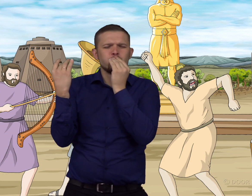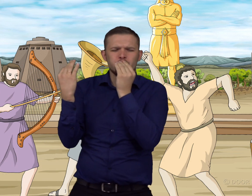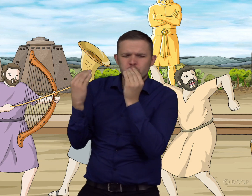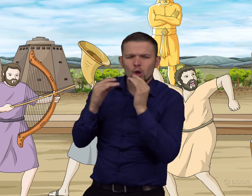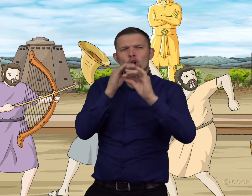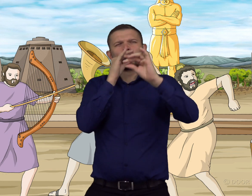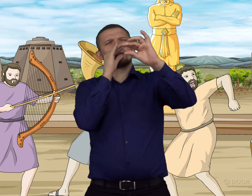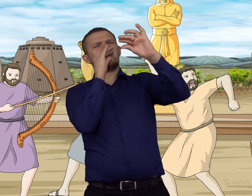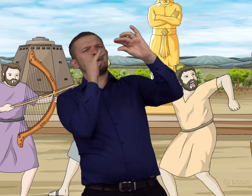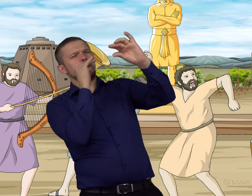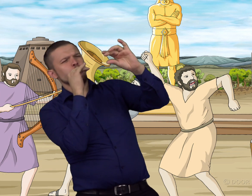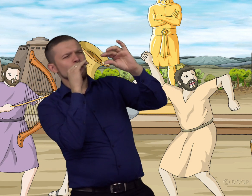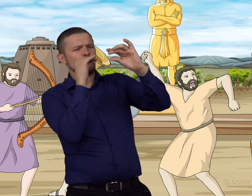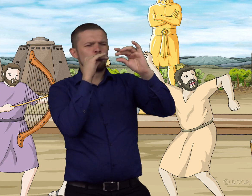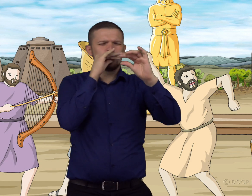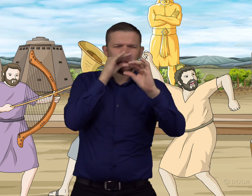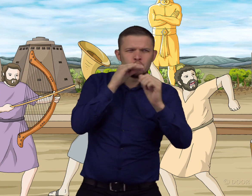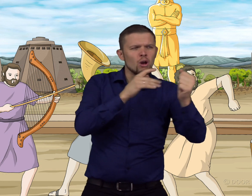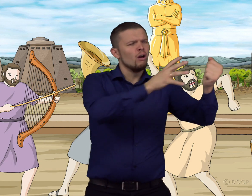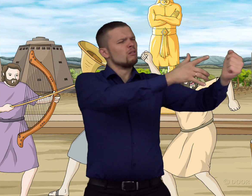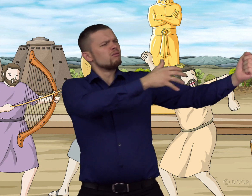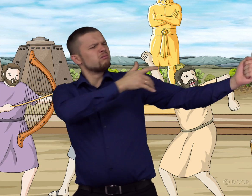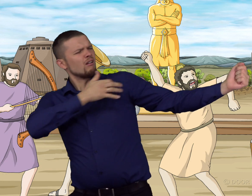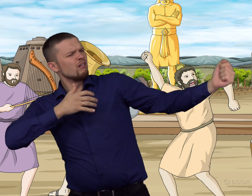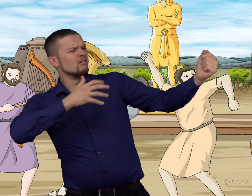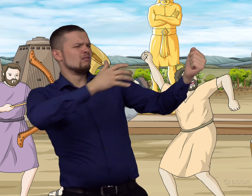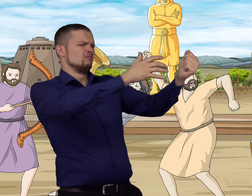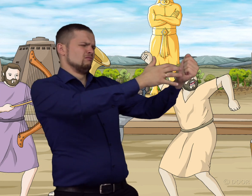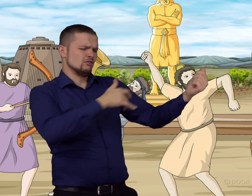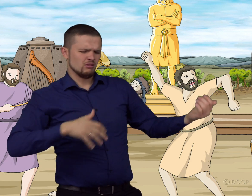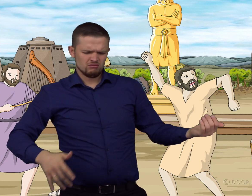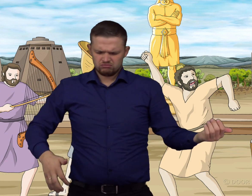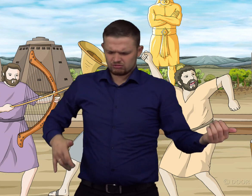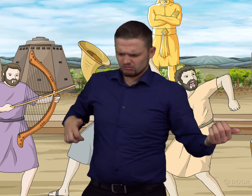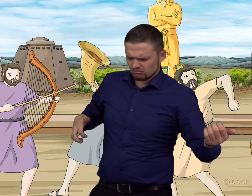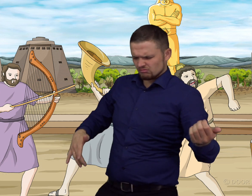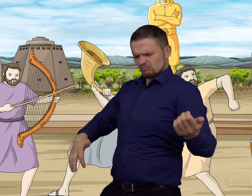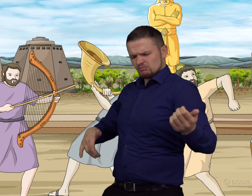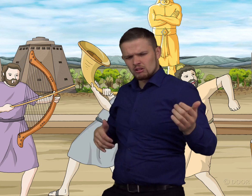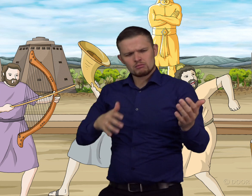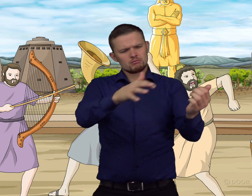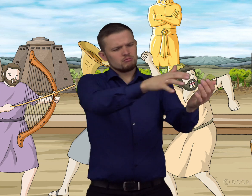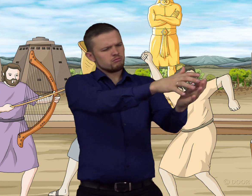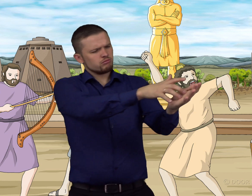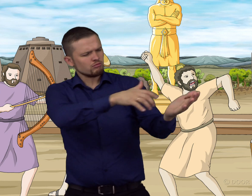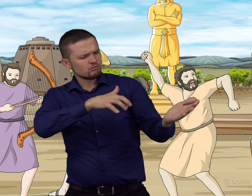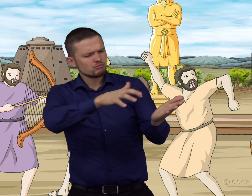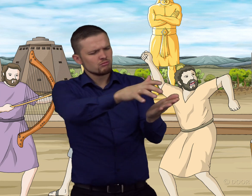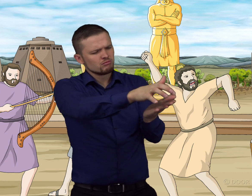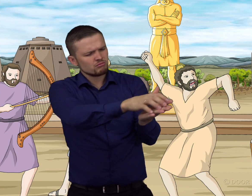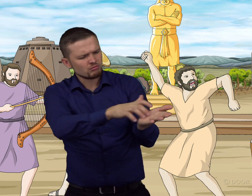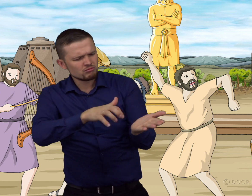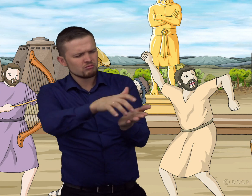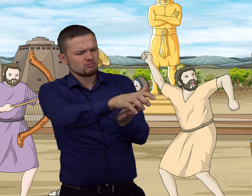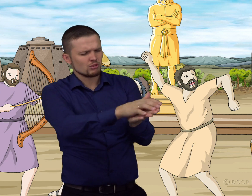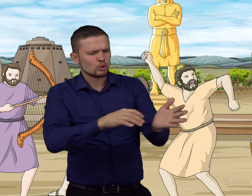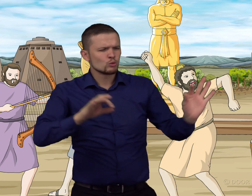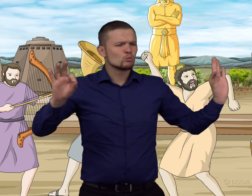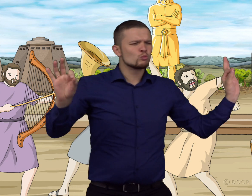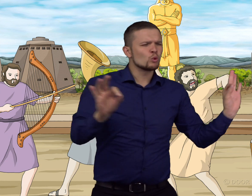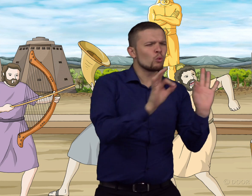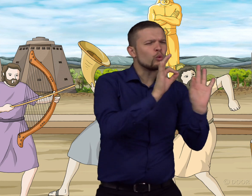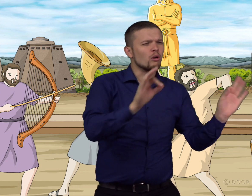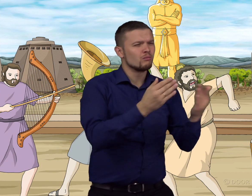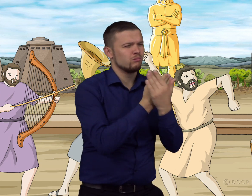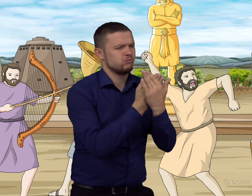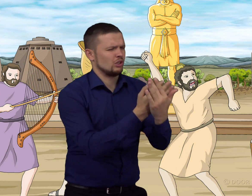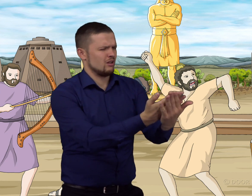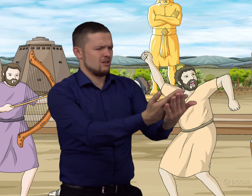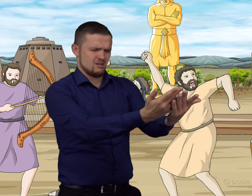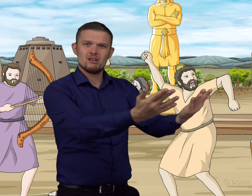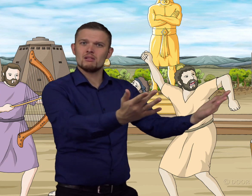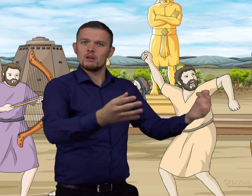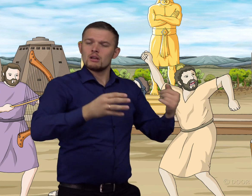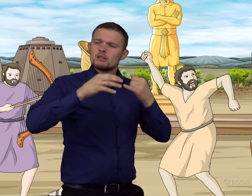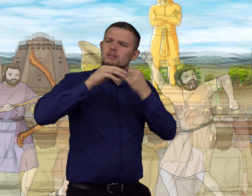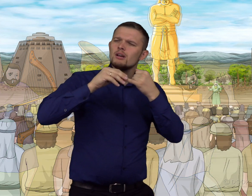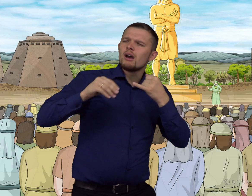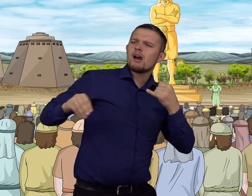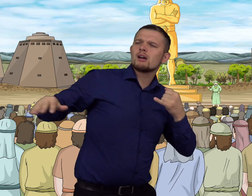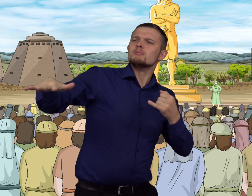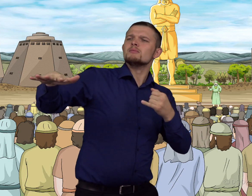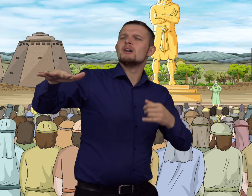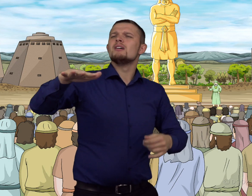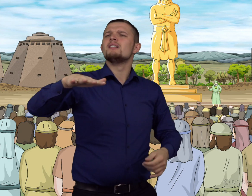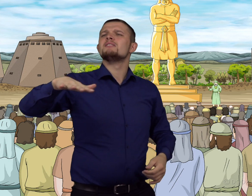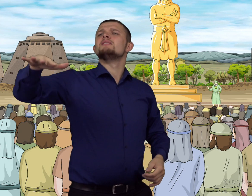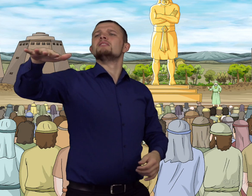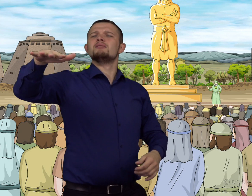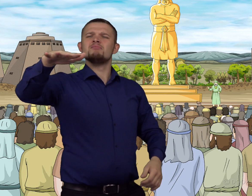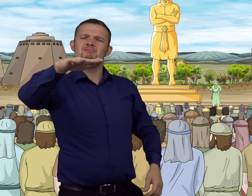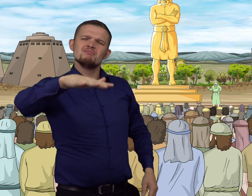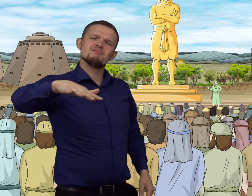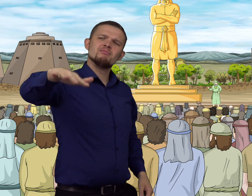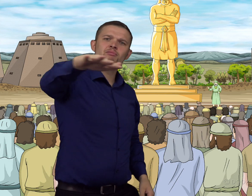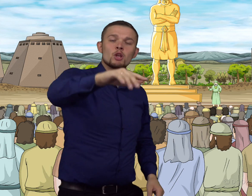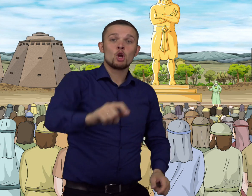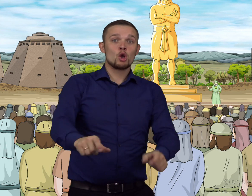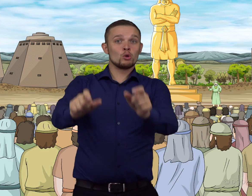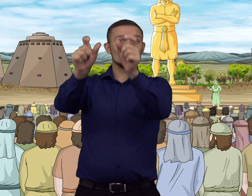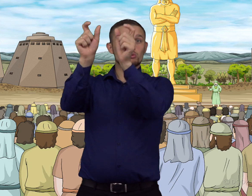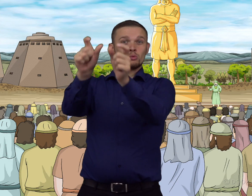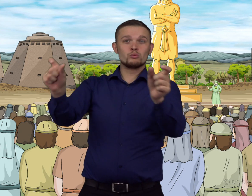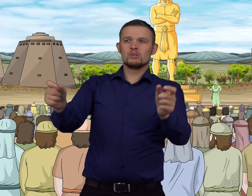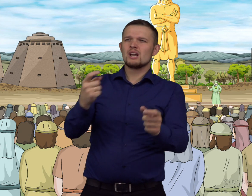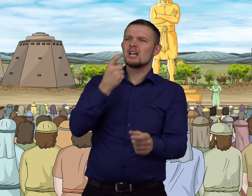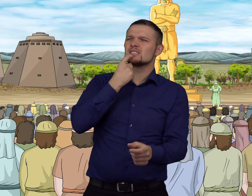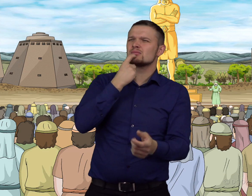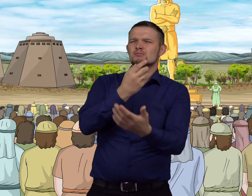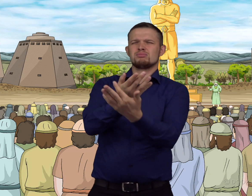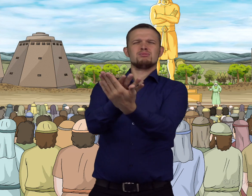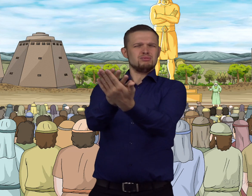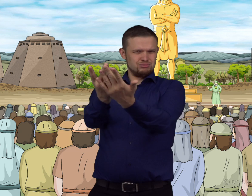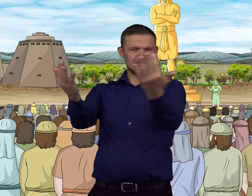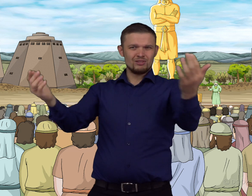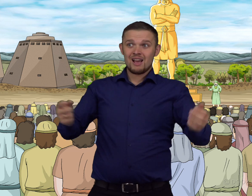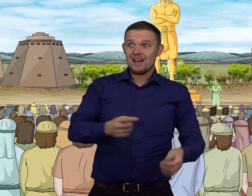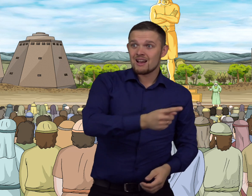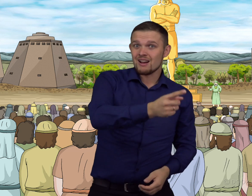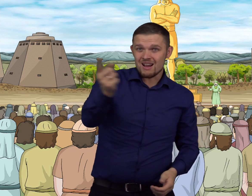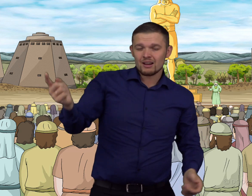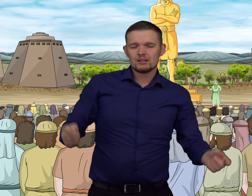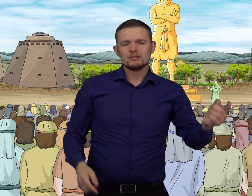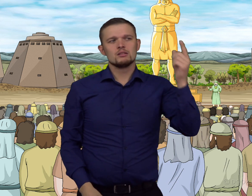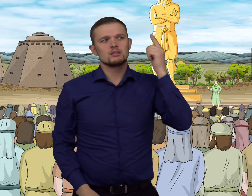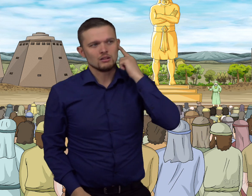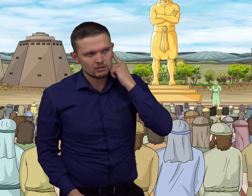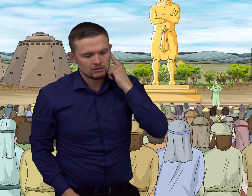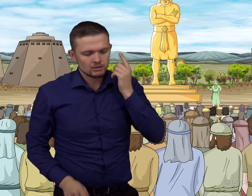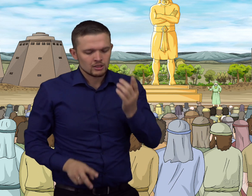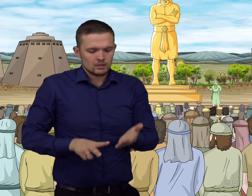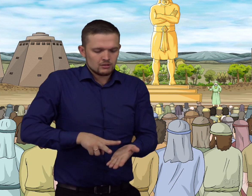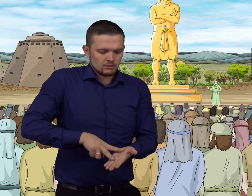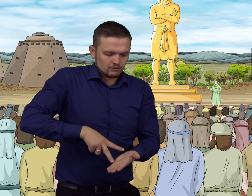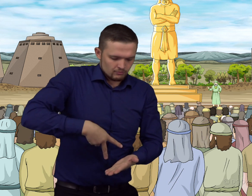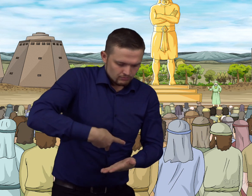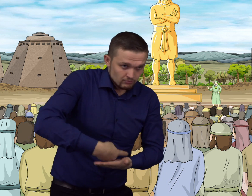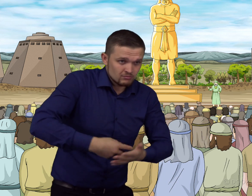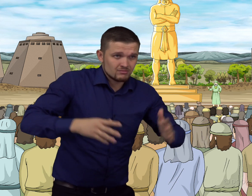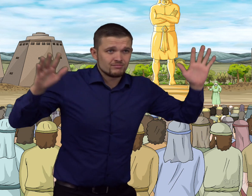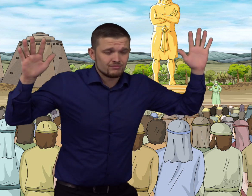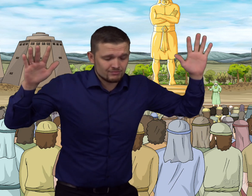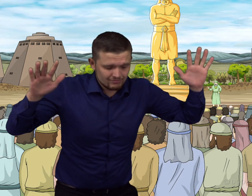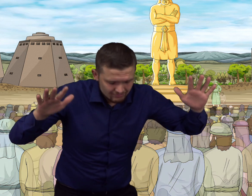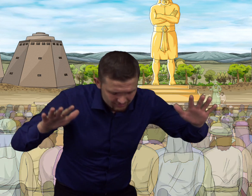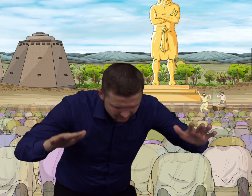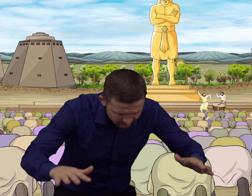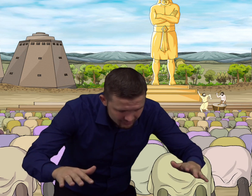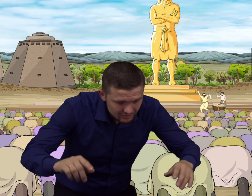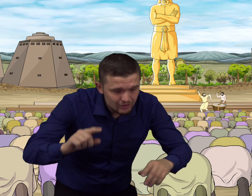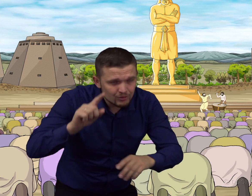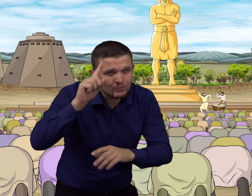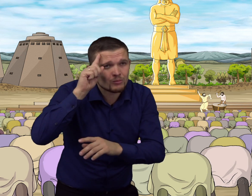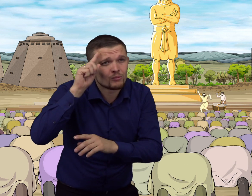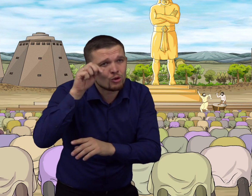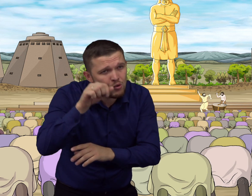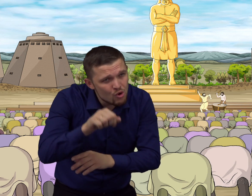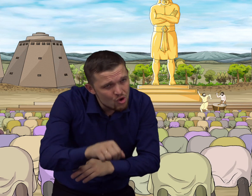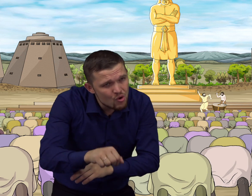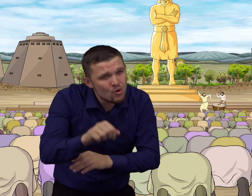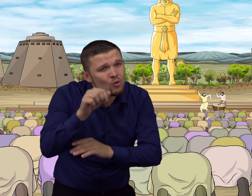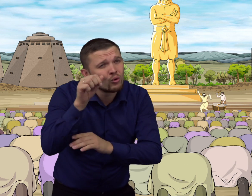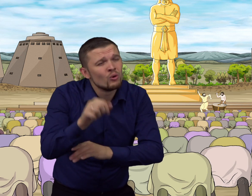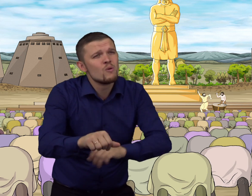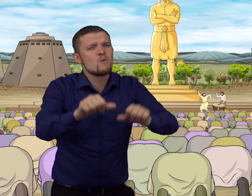And whoever does not fall down and worship will immediately be thrown into the blazing fiery furnace.”